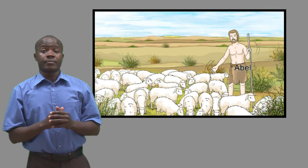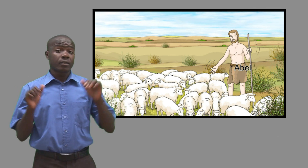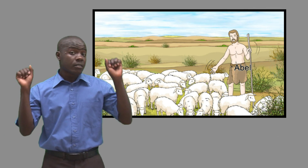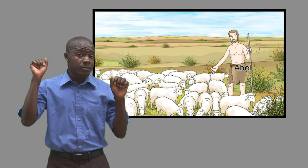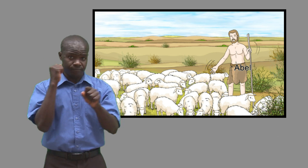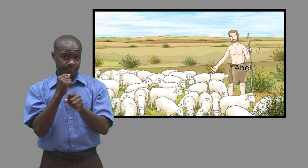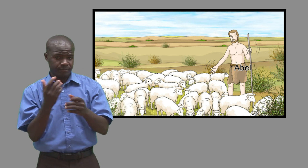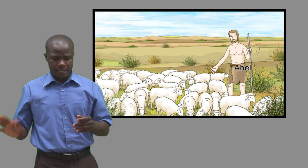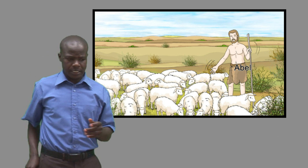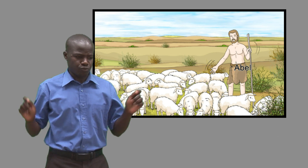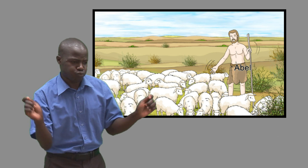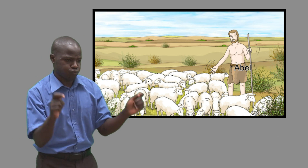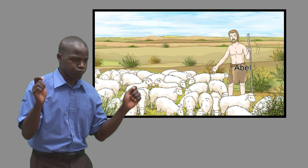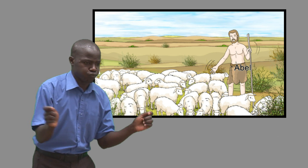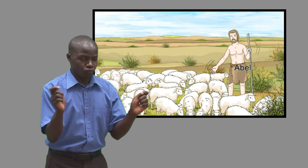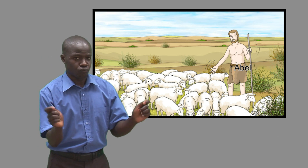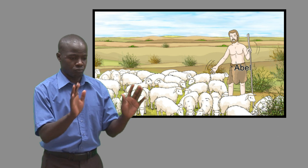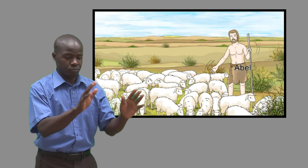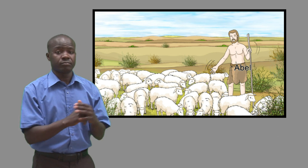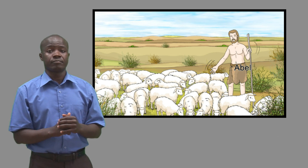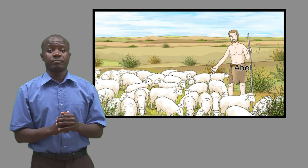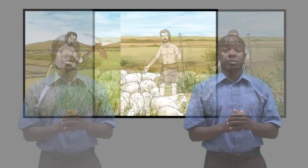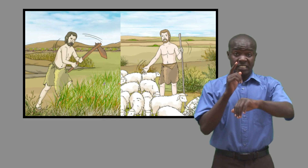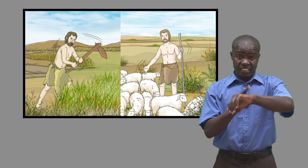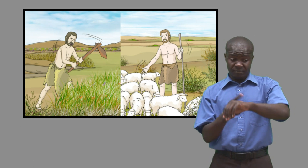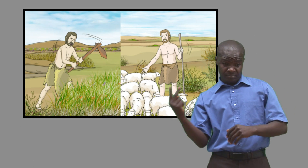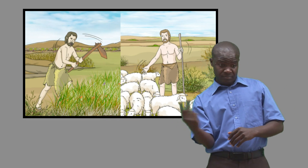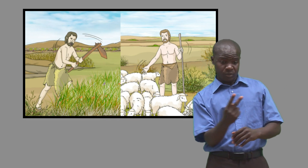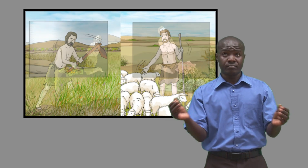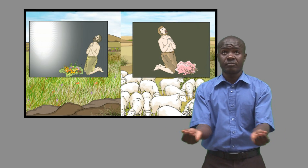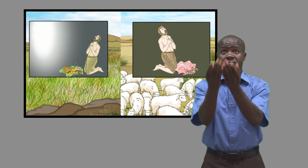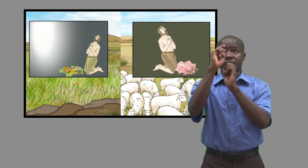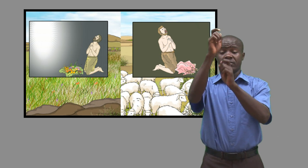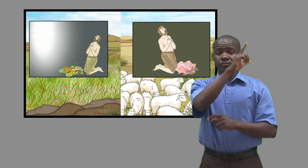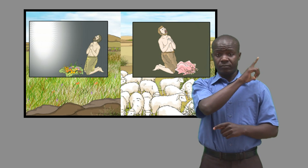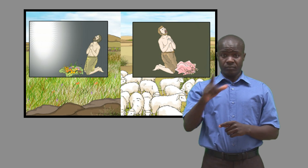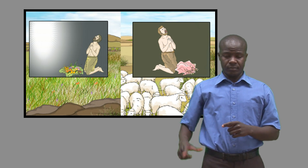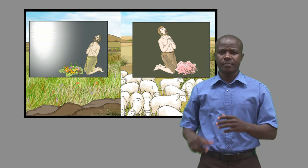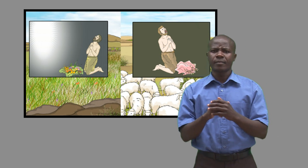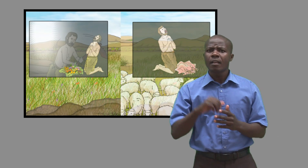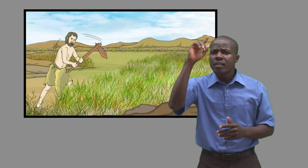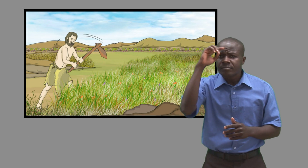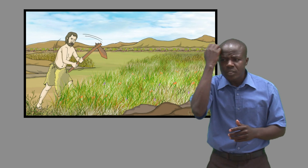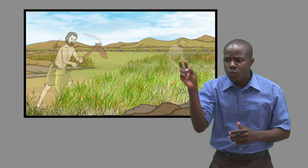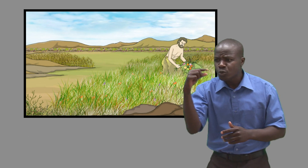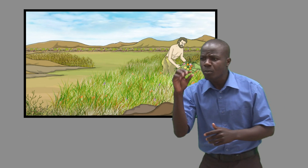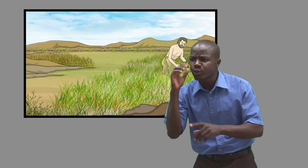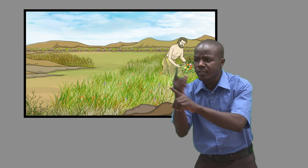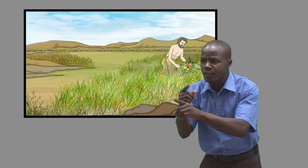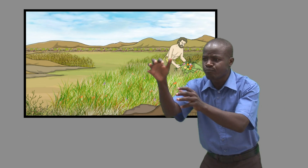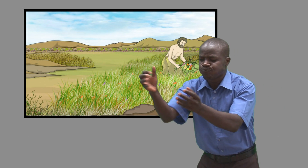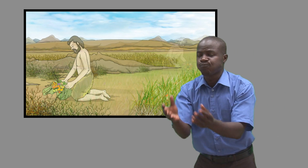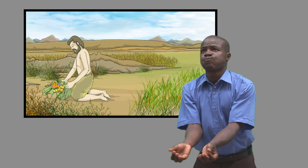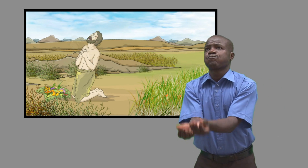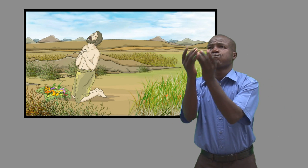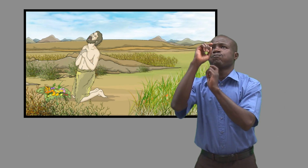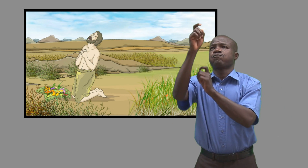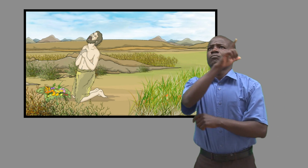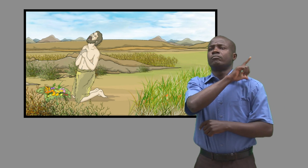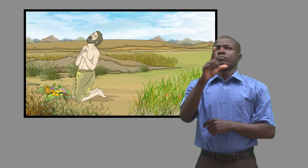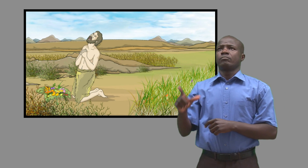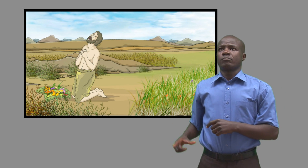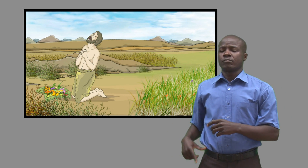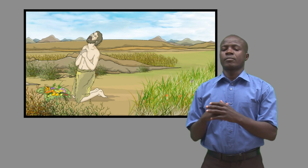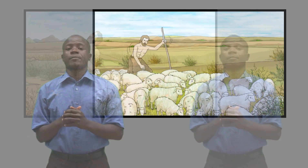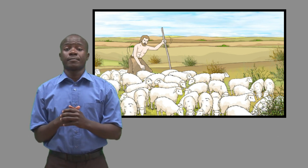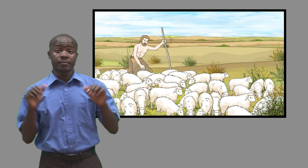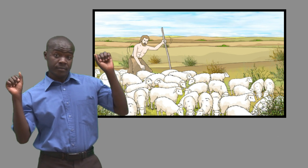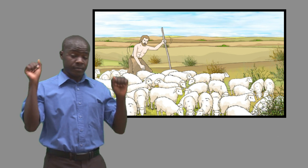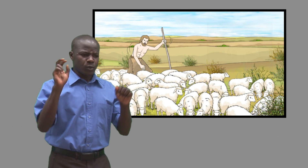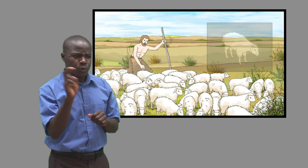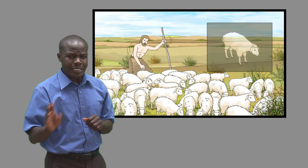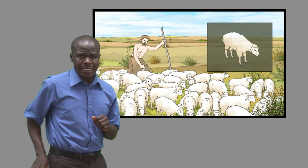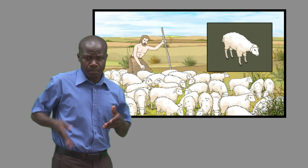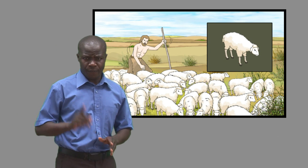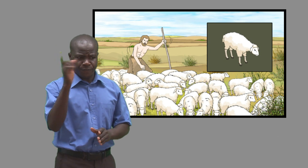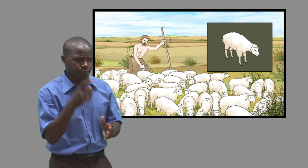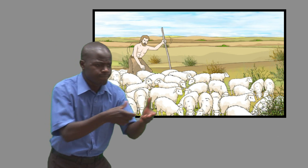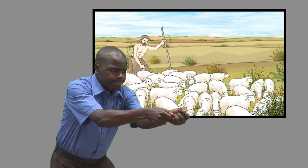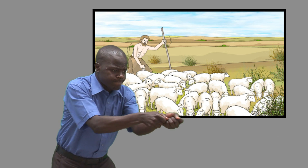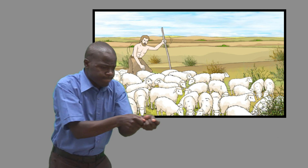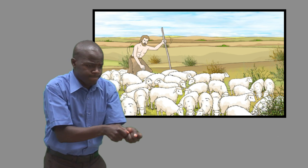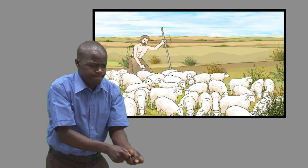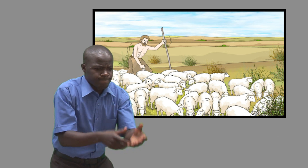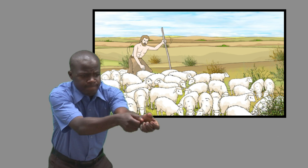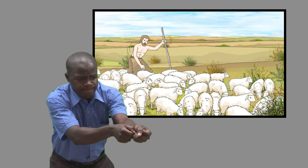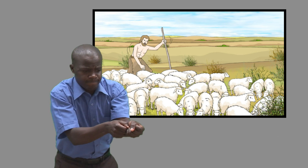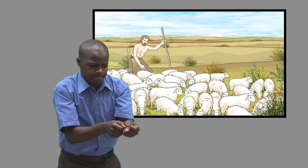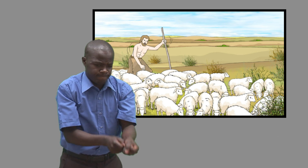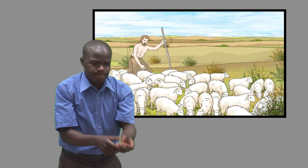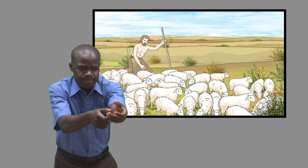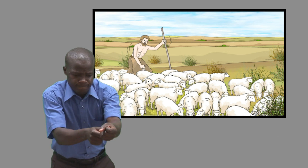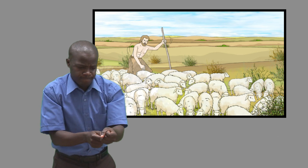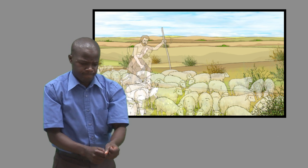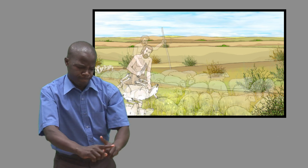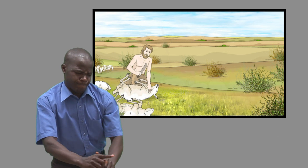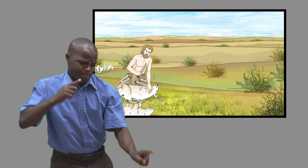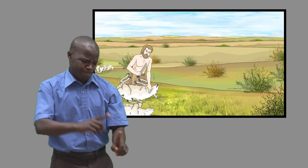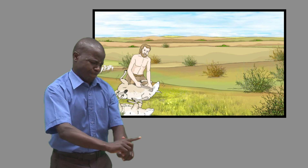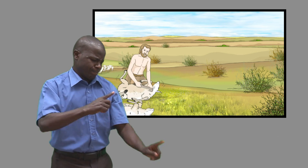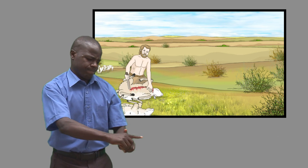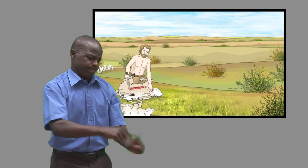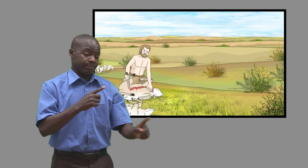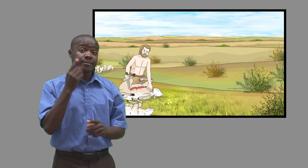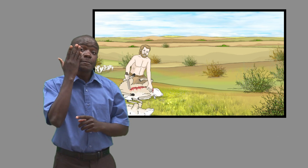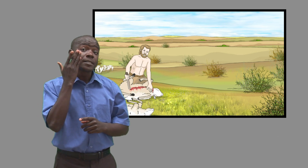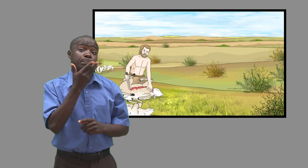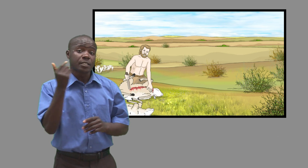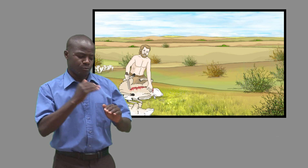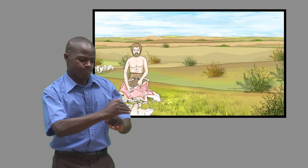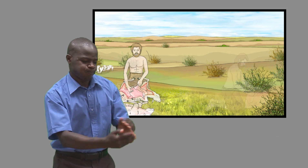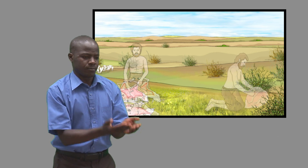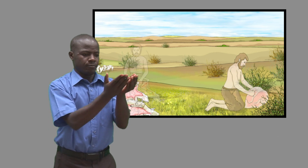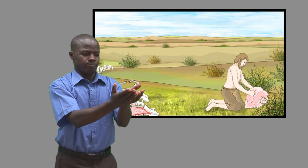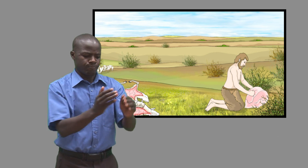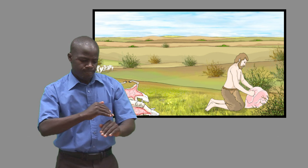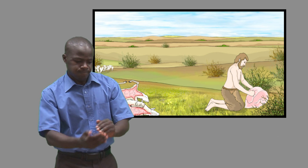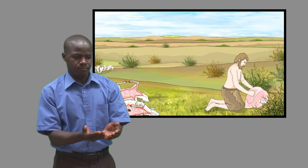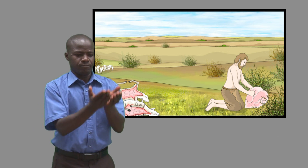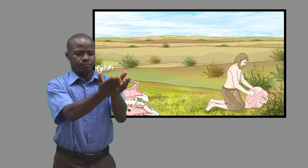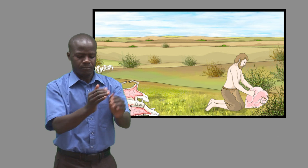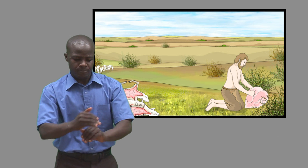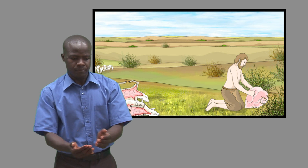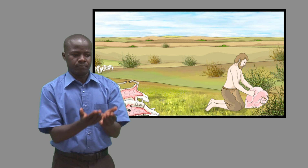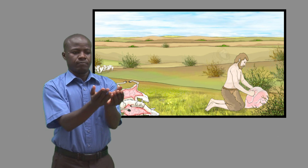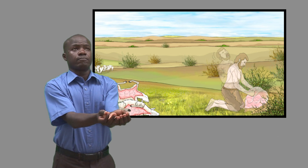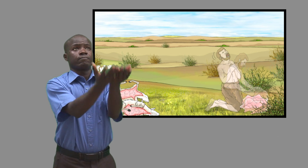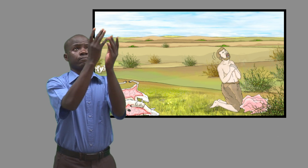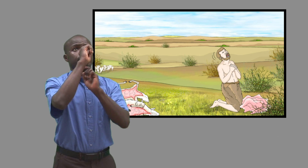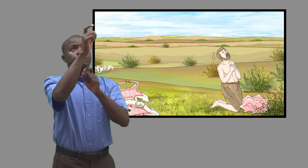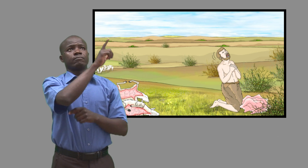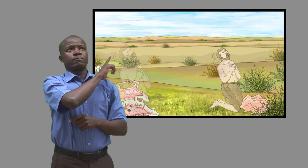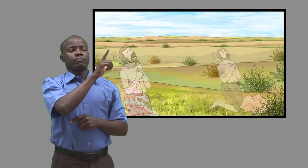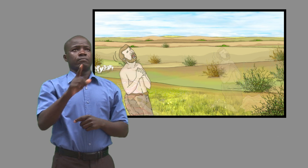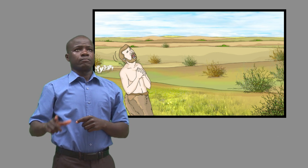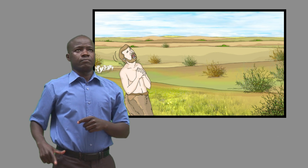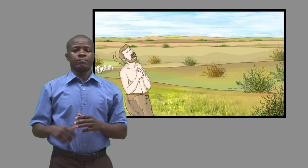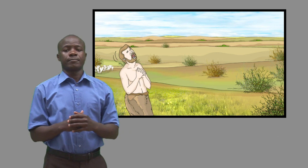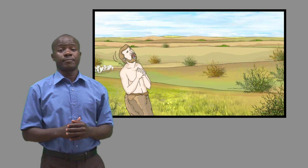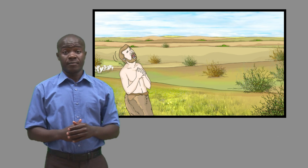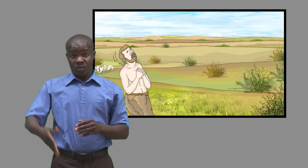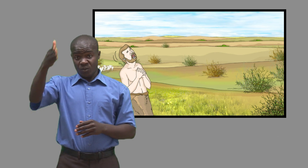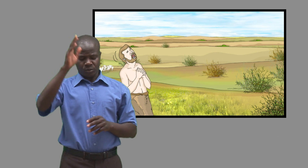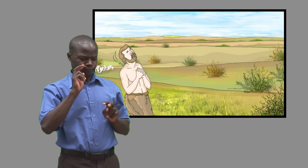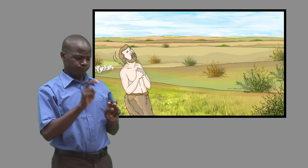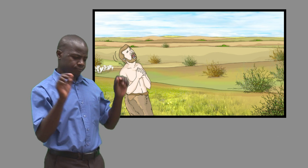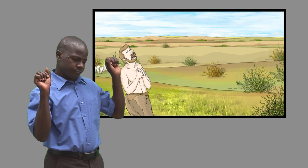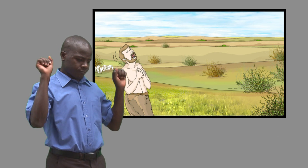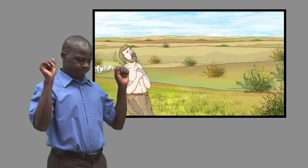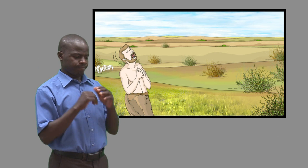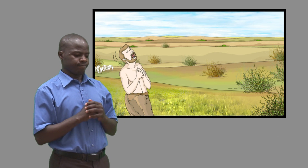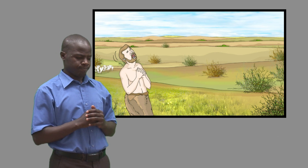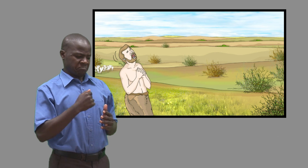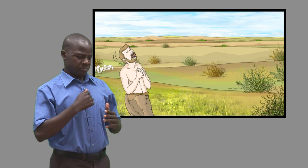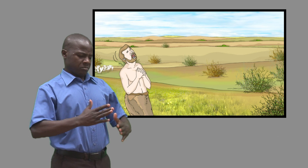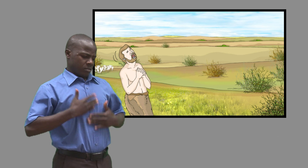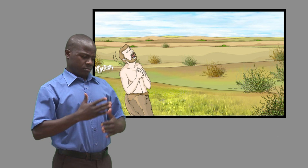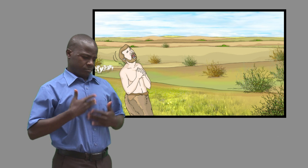So in the course of time, Cain brought some of the fruit of the soil as an offering to the LORD, while Abel brought the best portions of the firstborn of his flock.